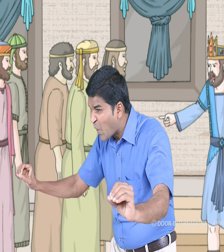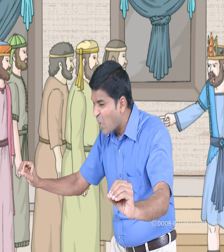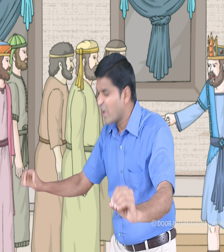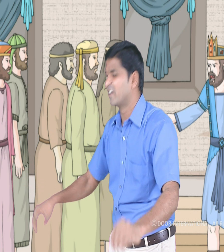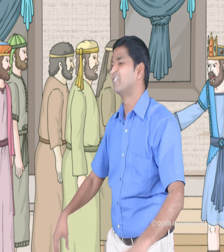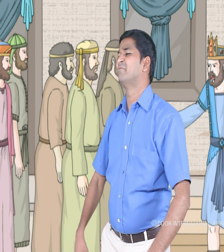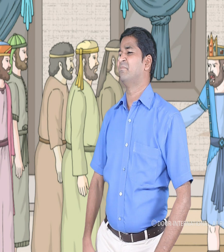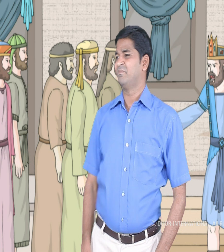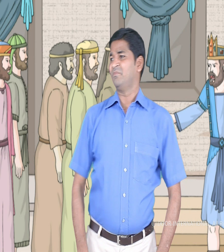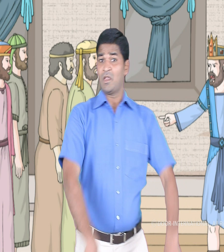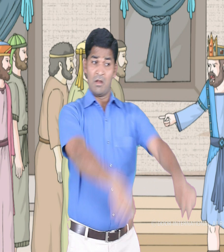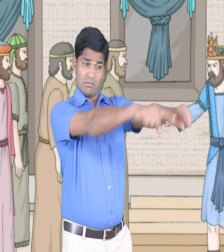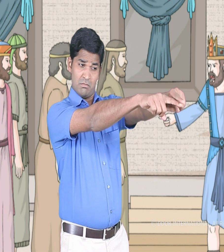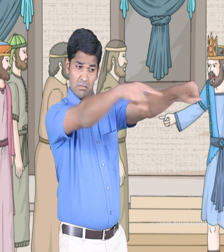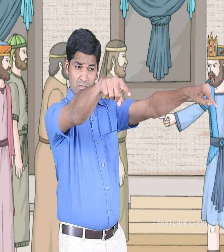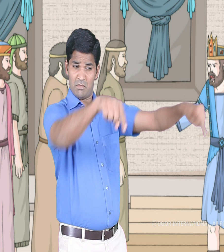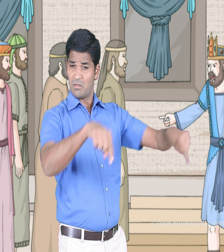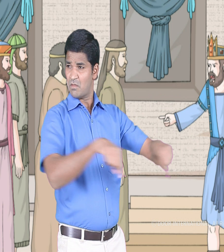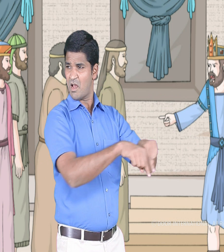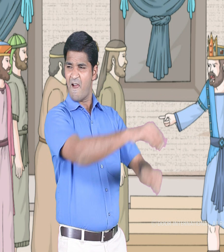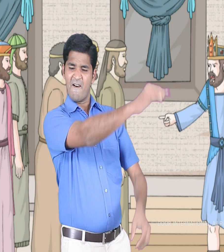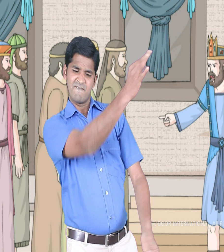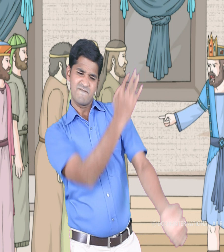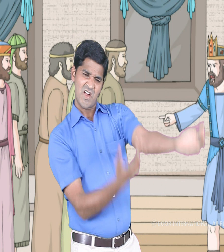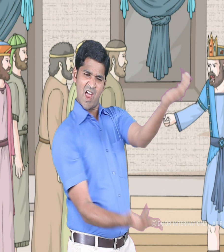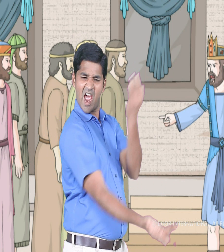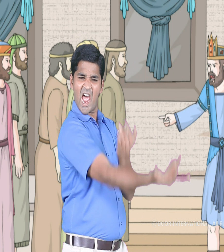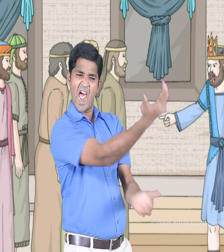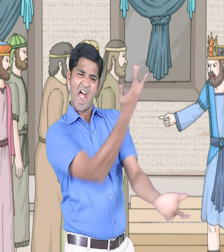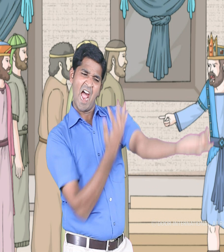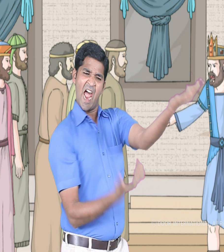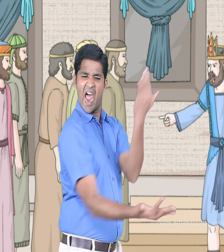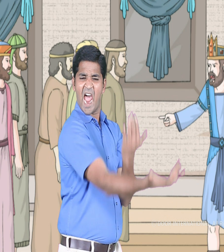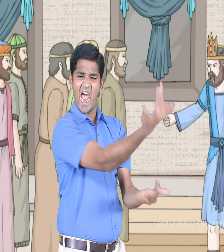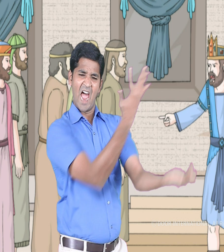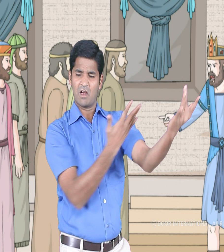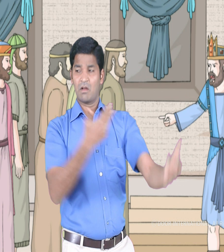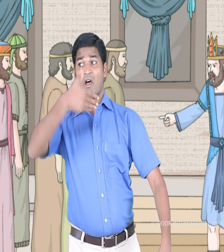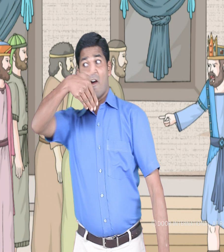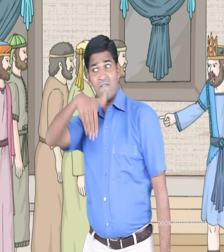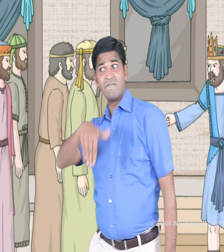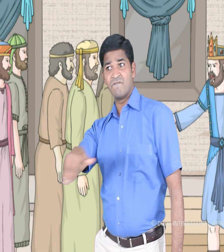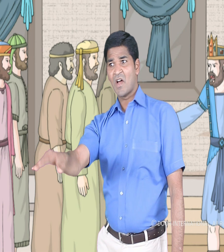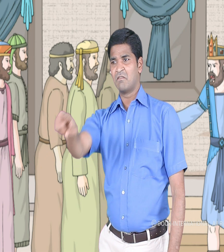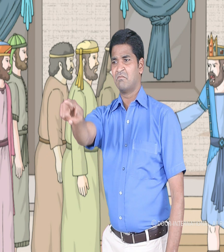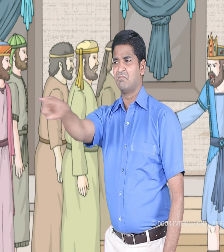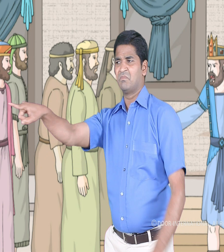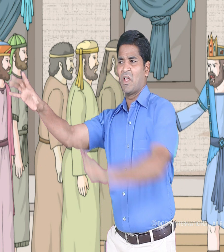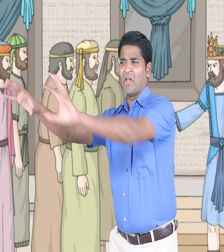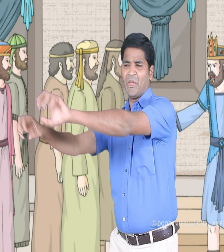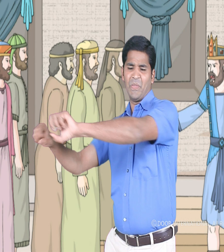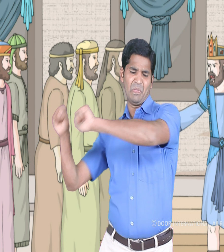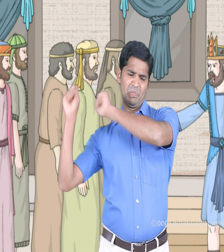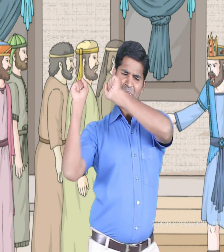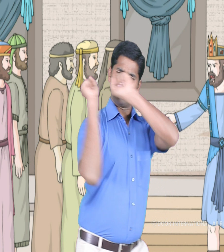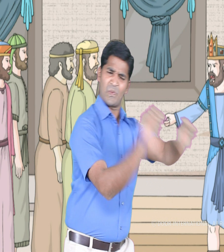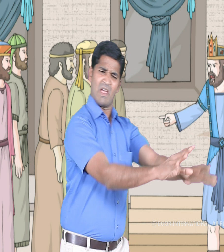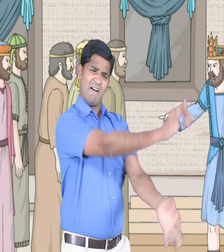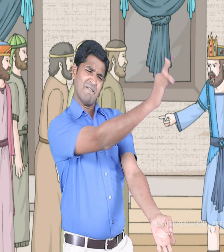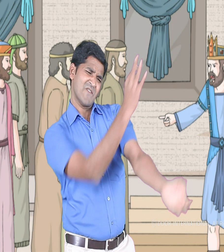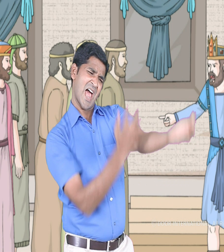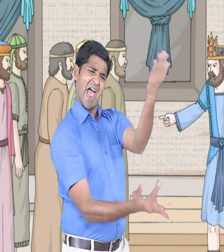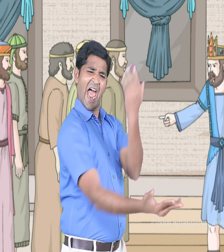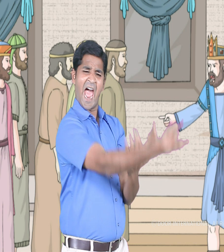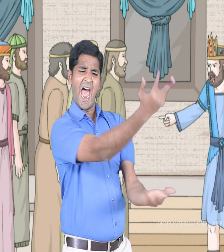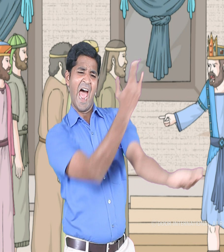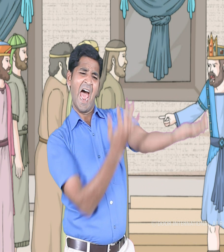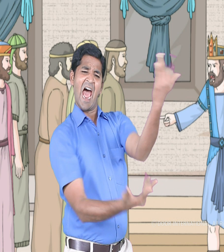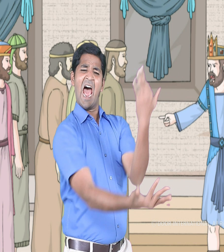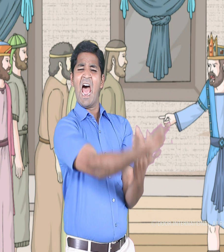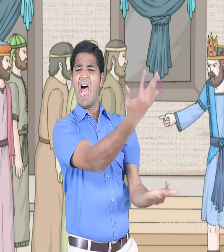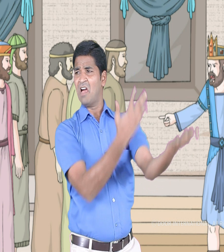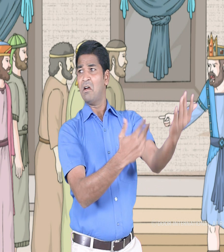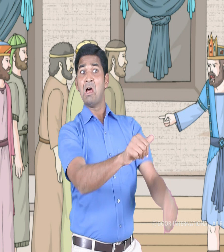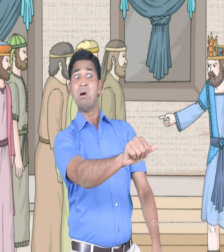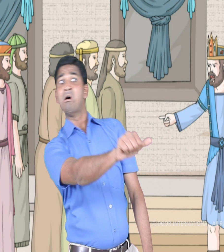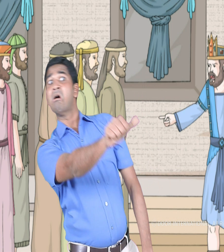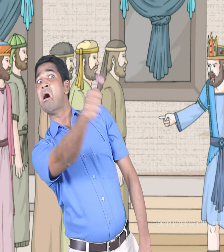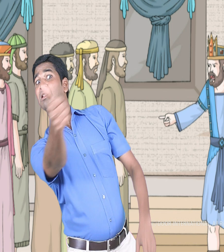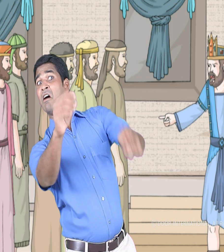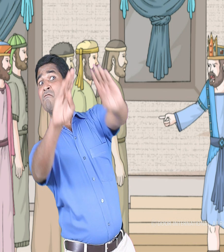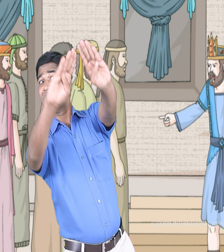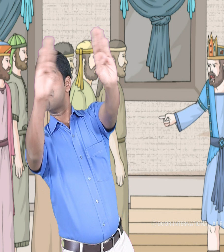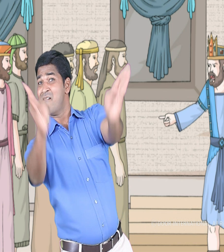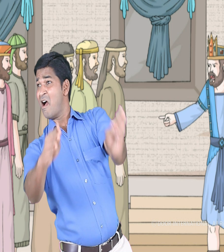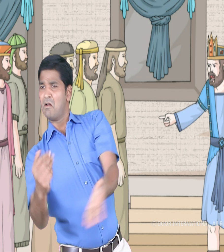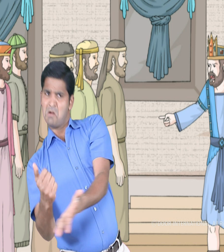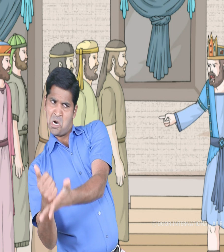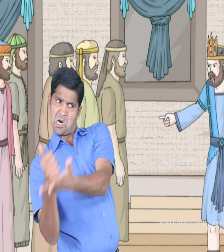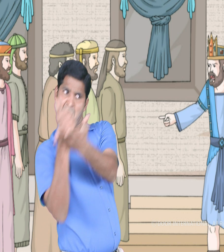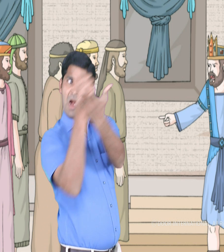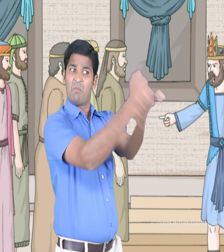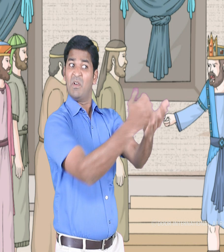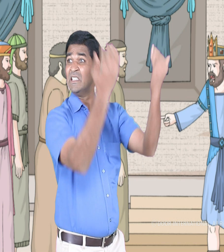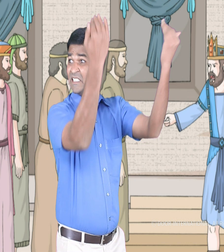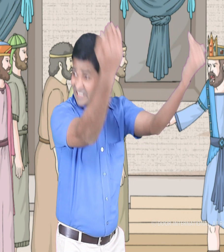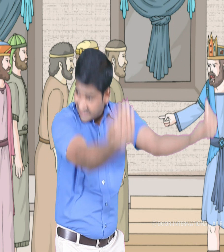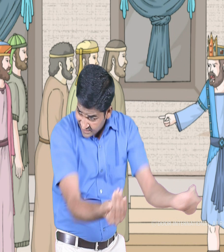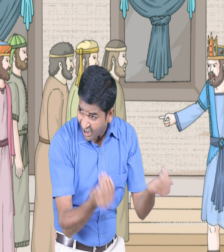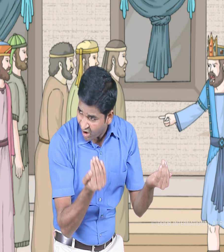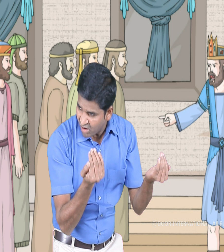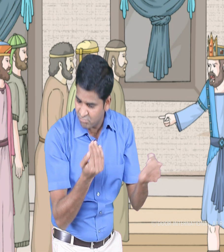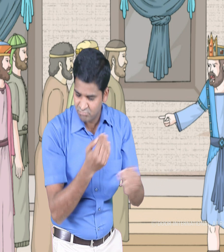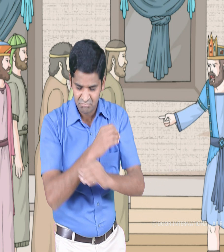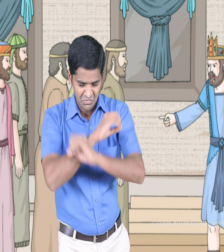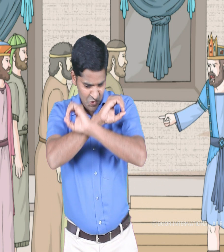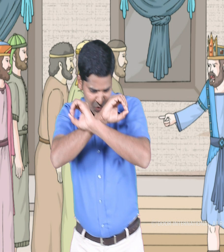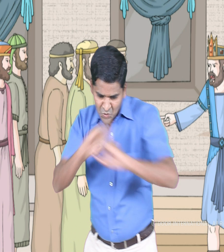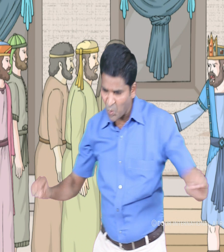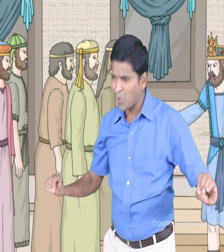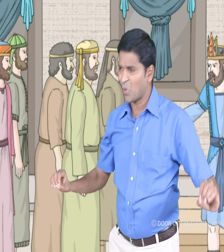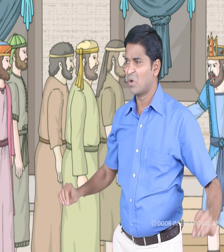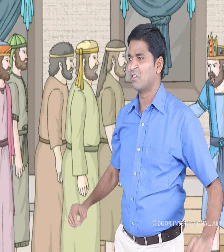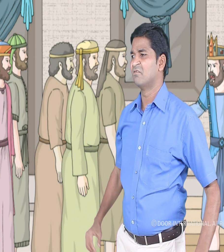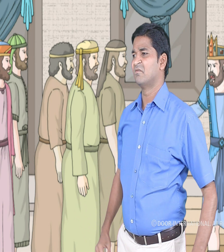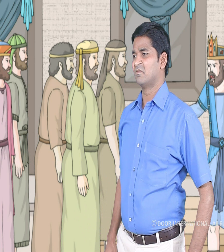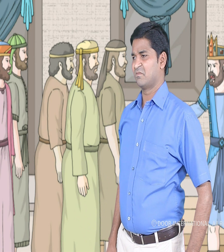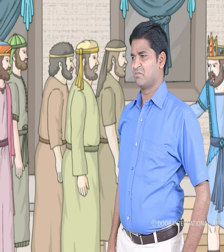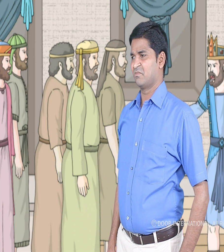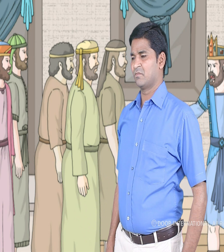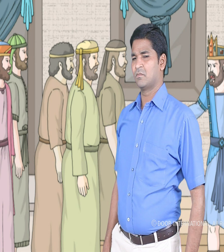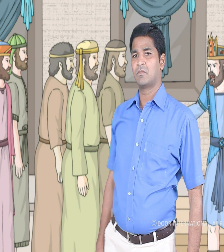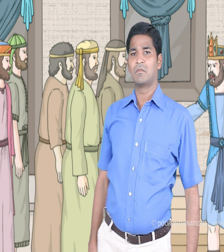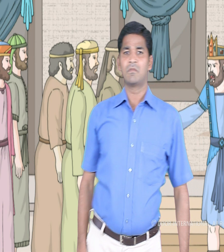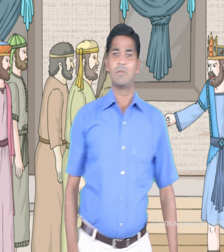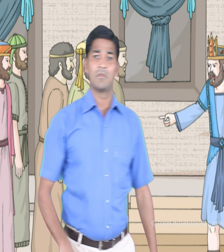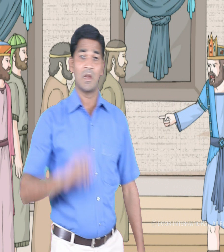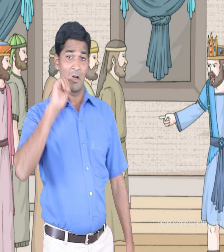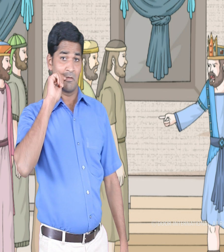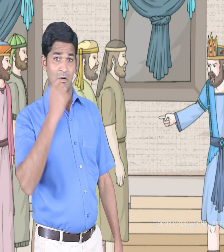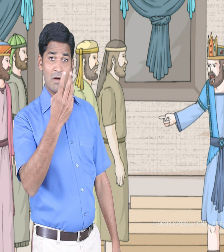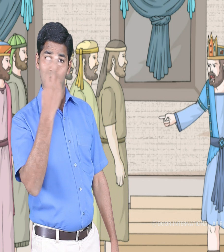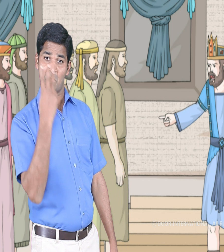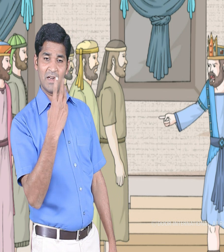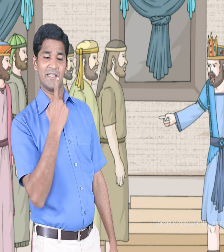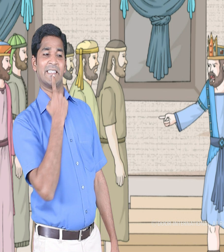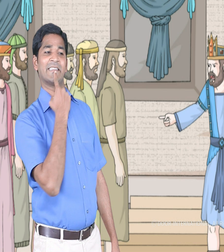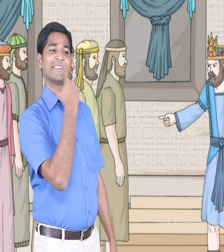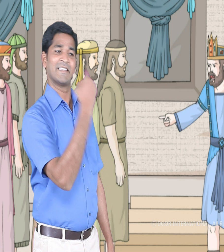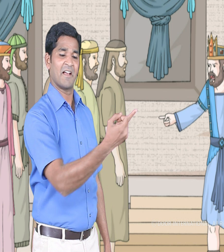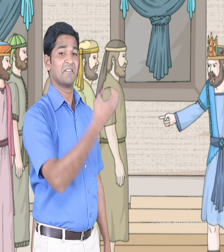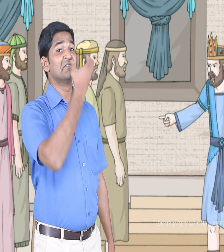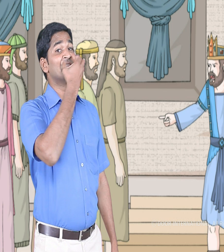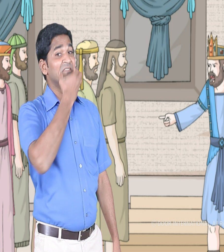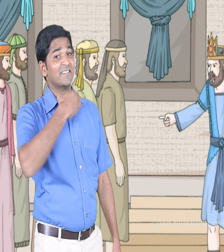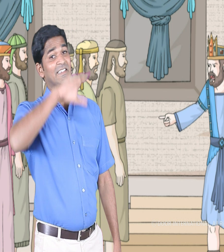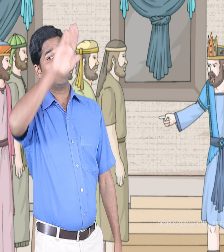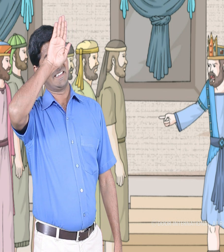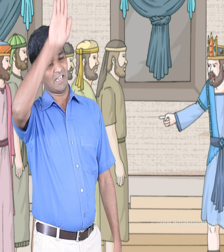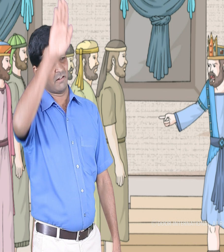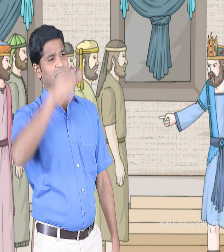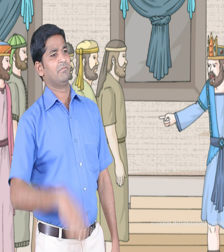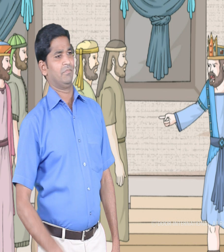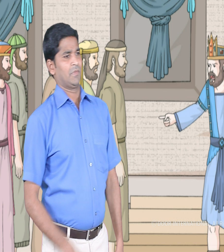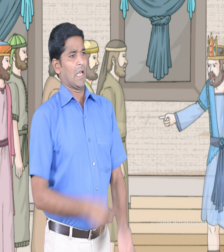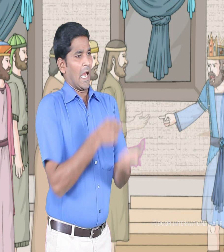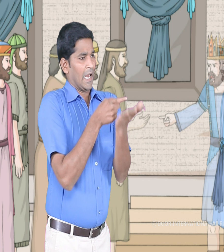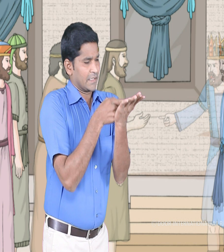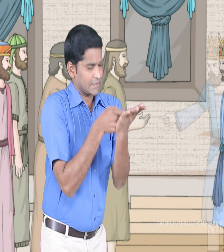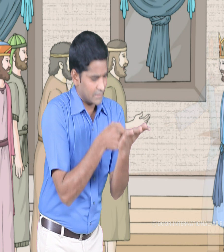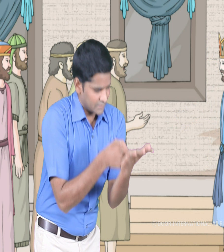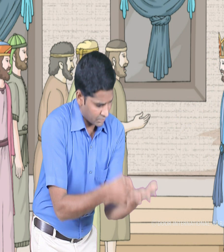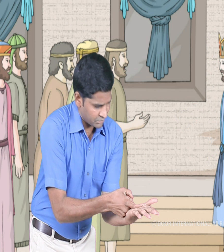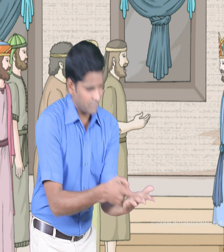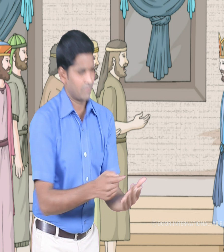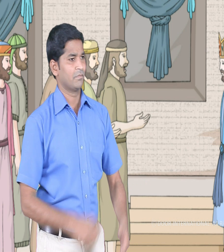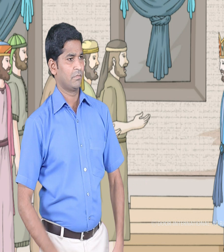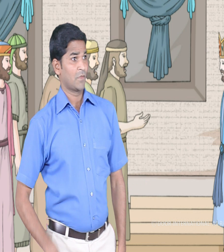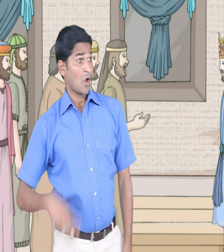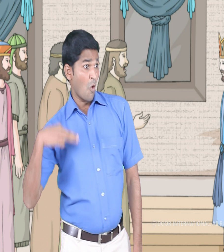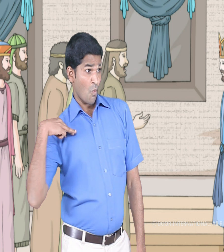But if you refuse to worship, you will be thrown at once into the blazing fiery furnace. Then what god will be able to deliver you from my hands?”